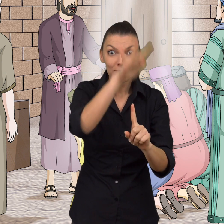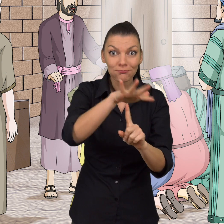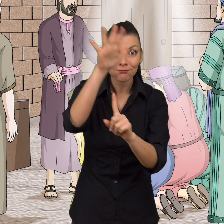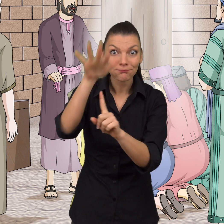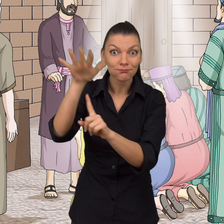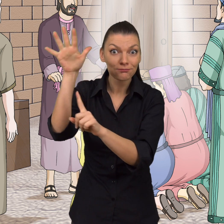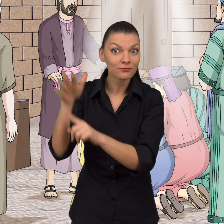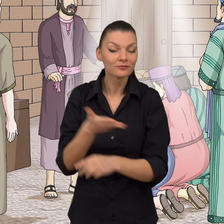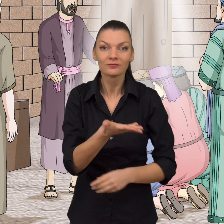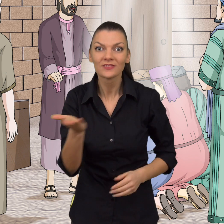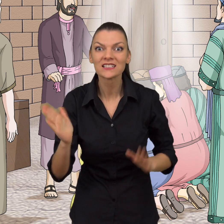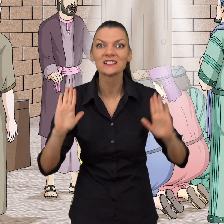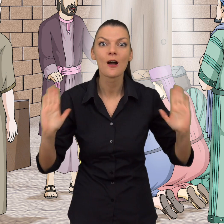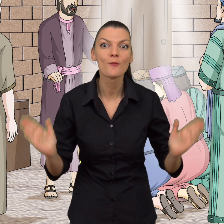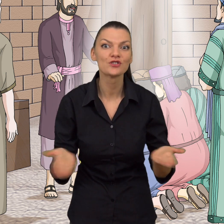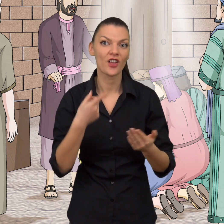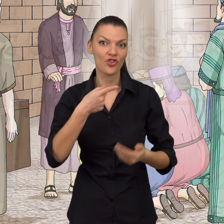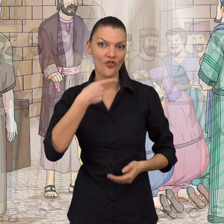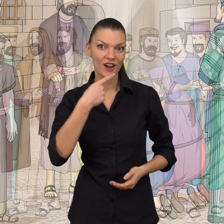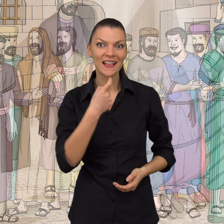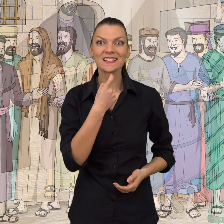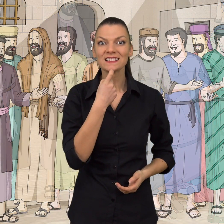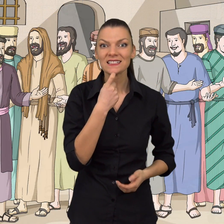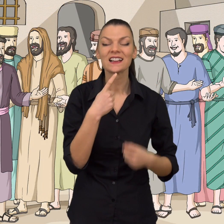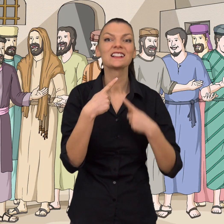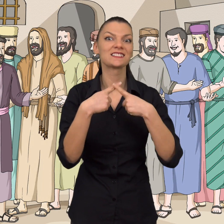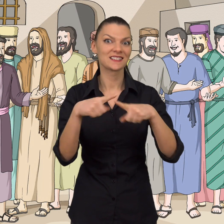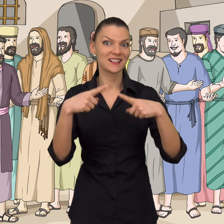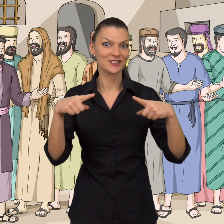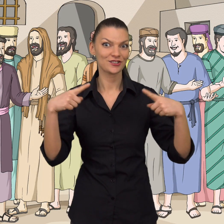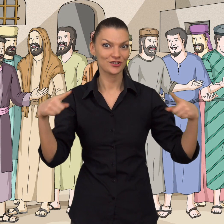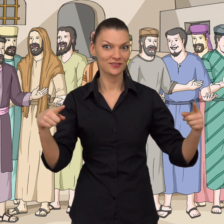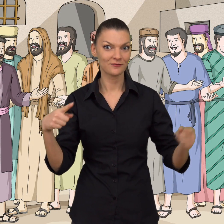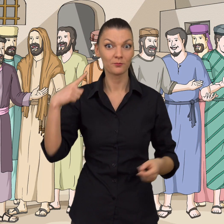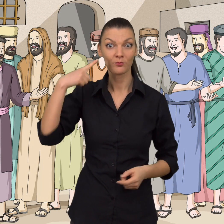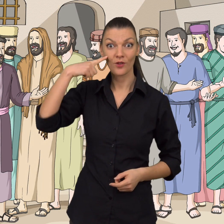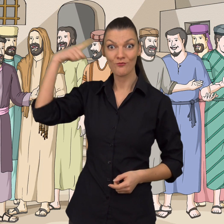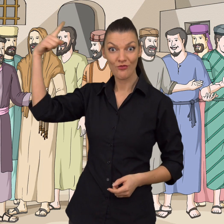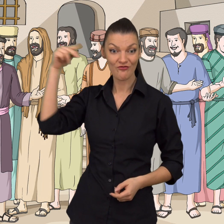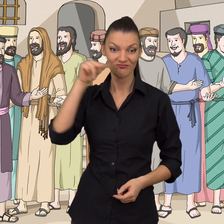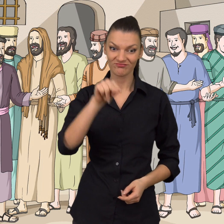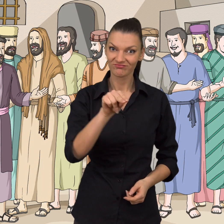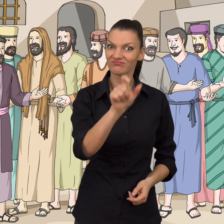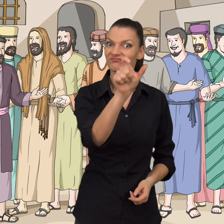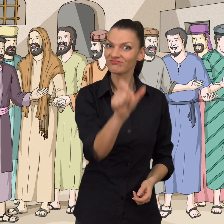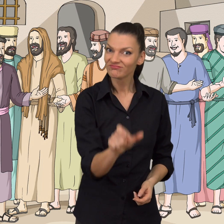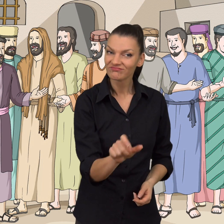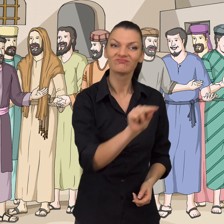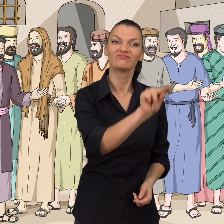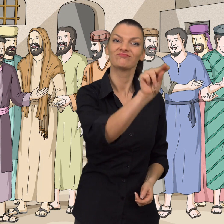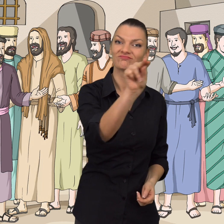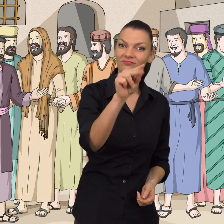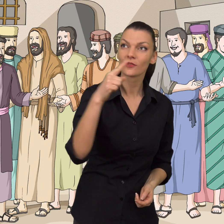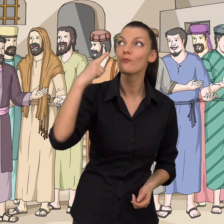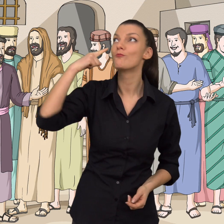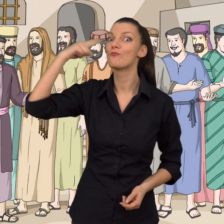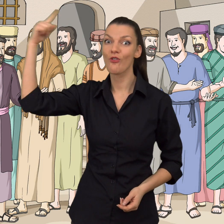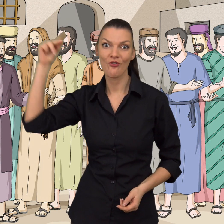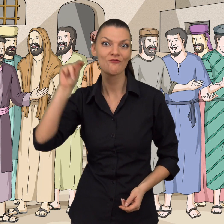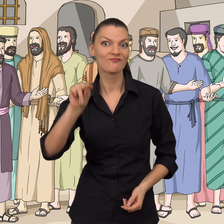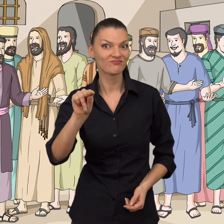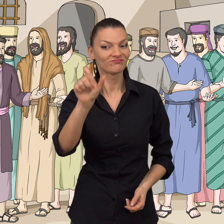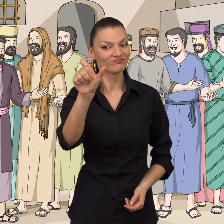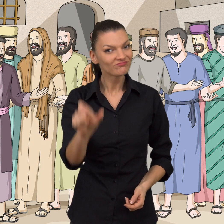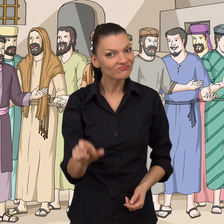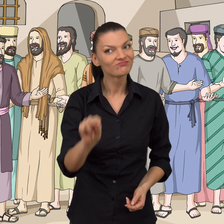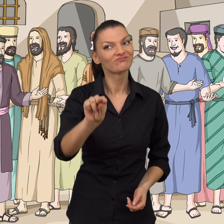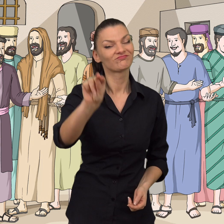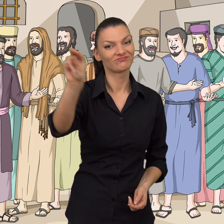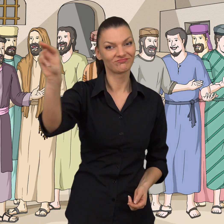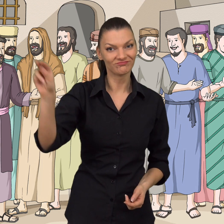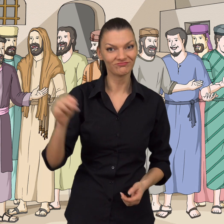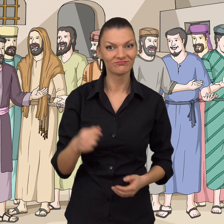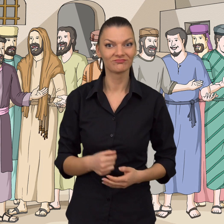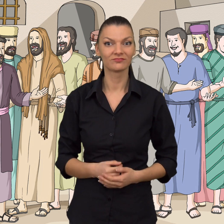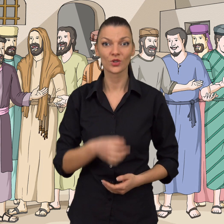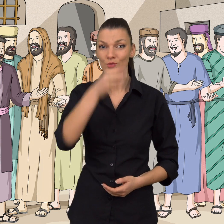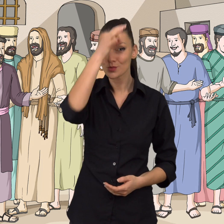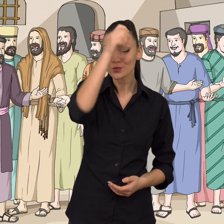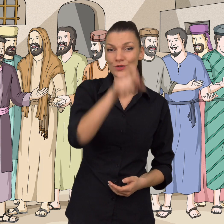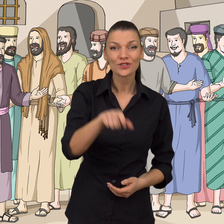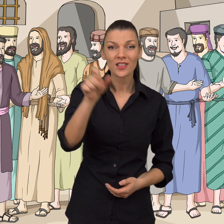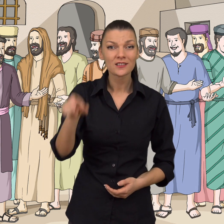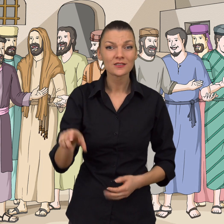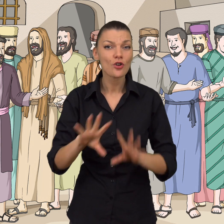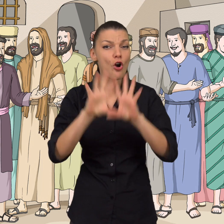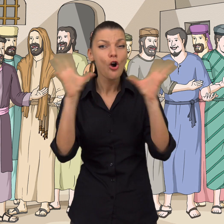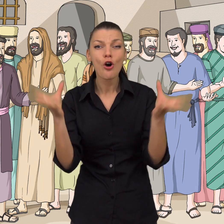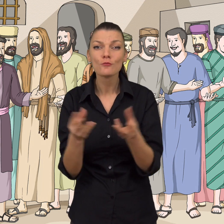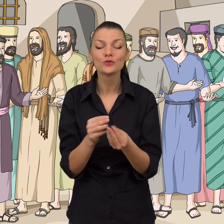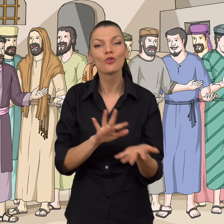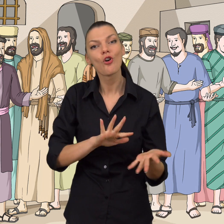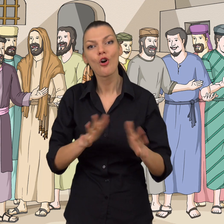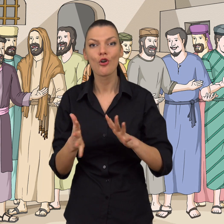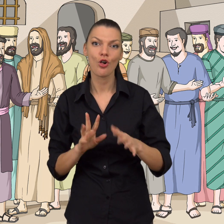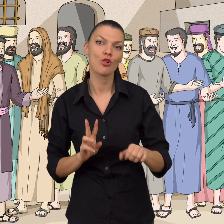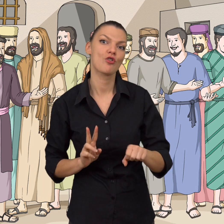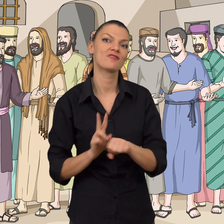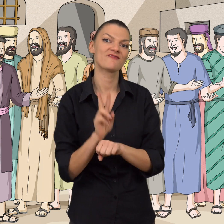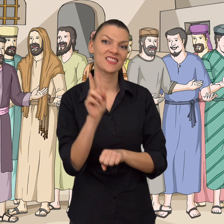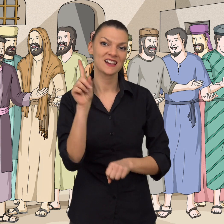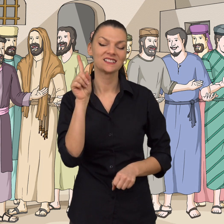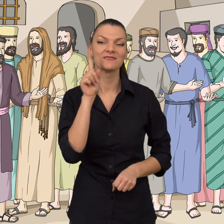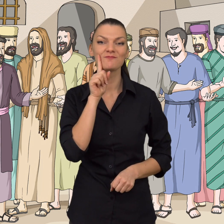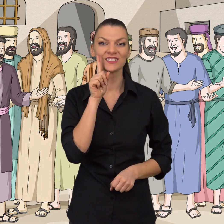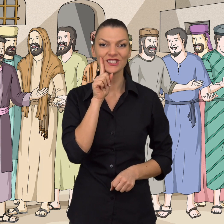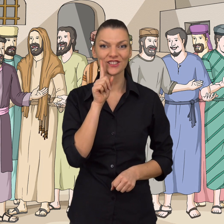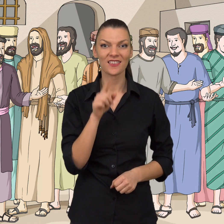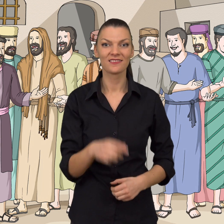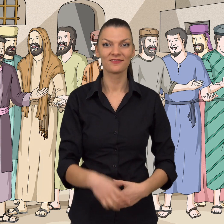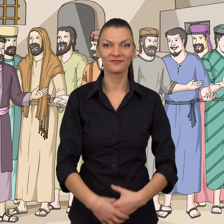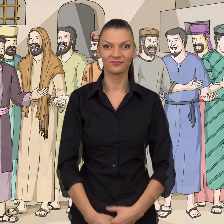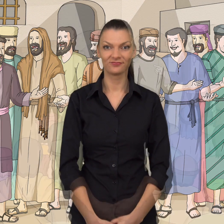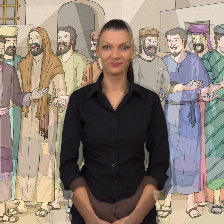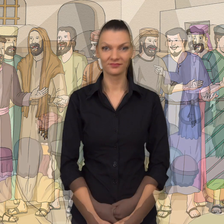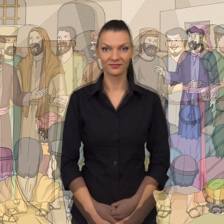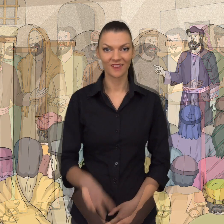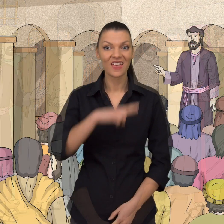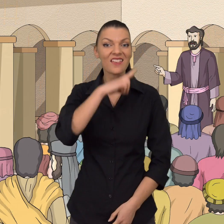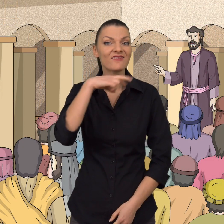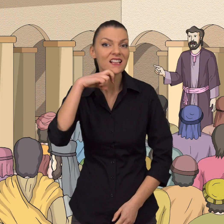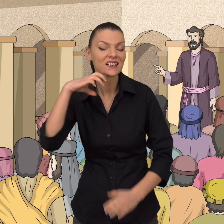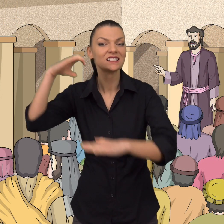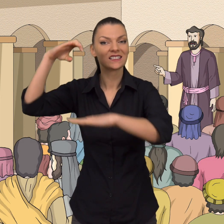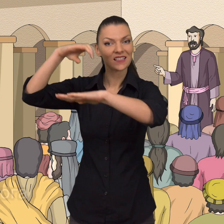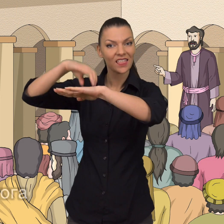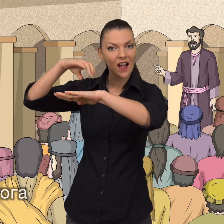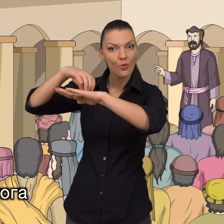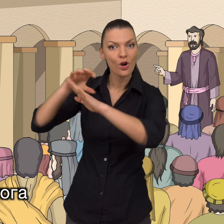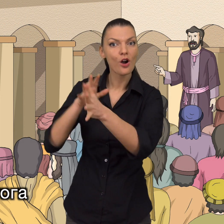There were about twelve men in all.